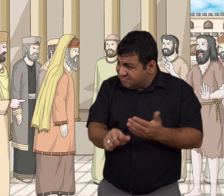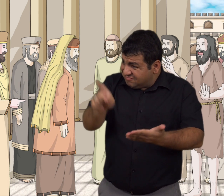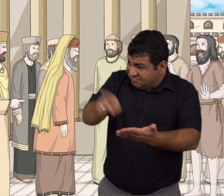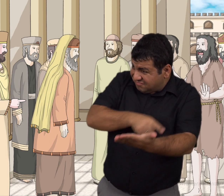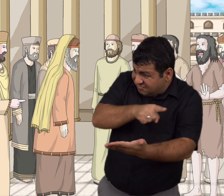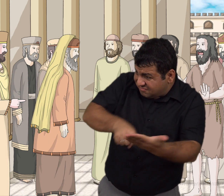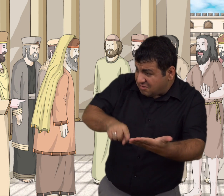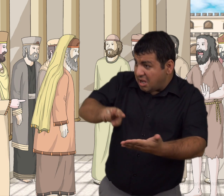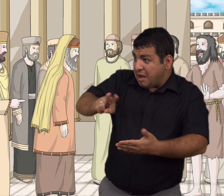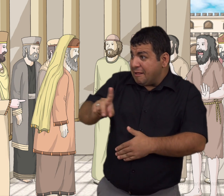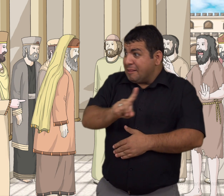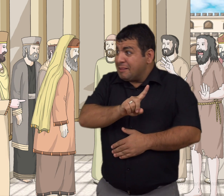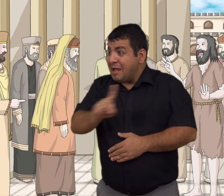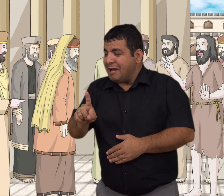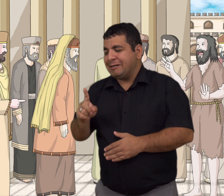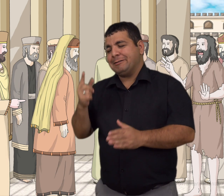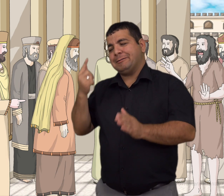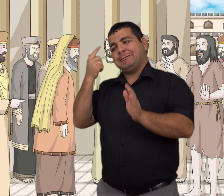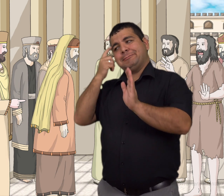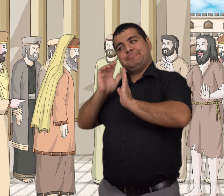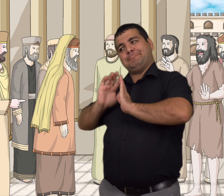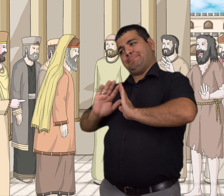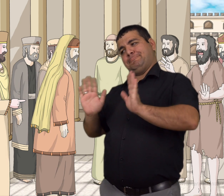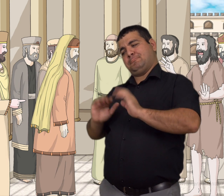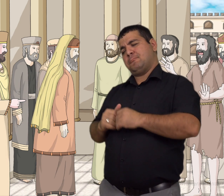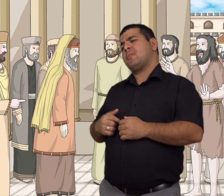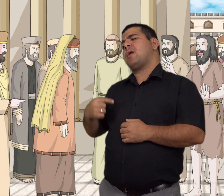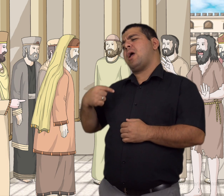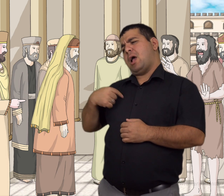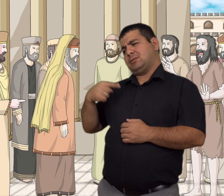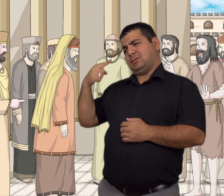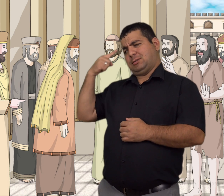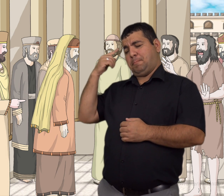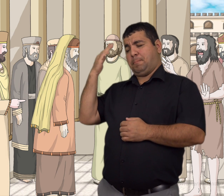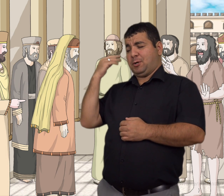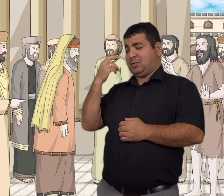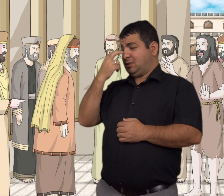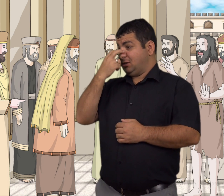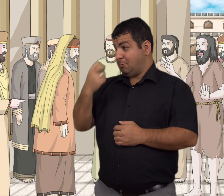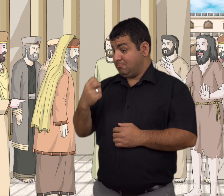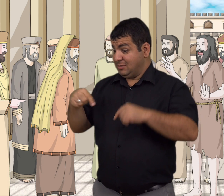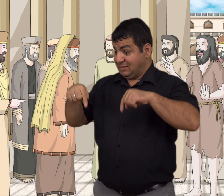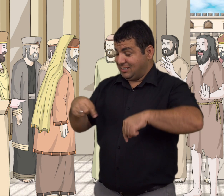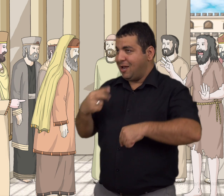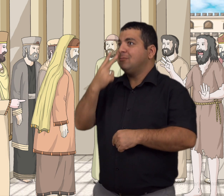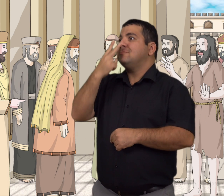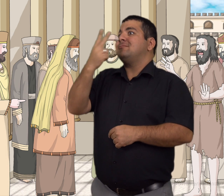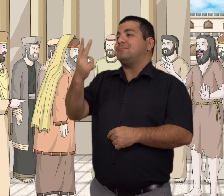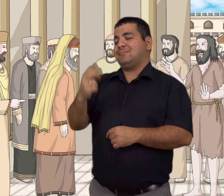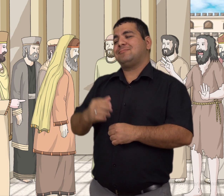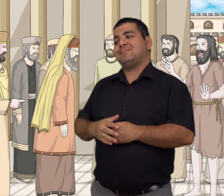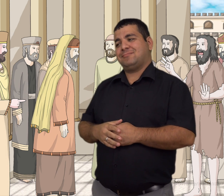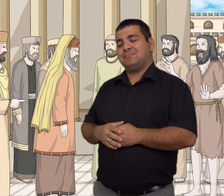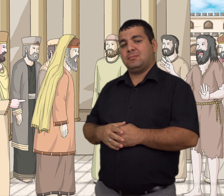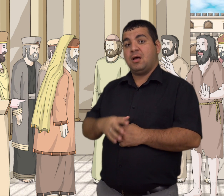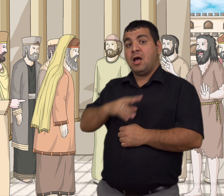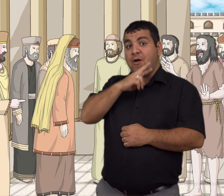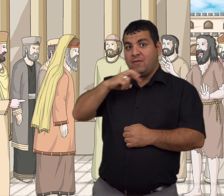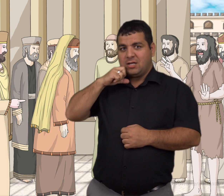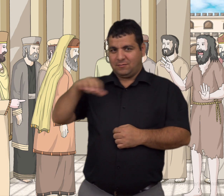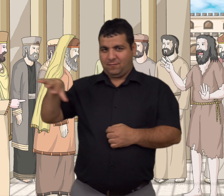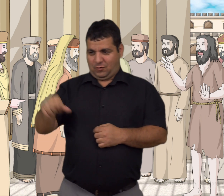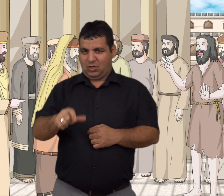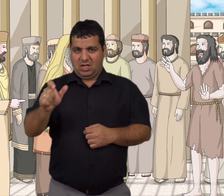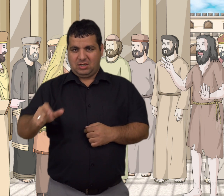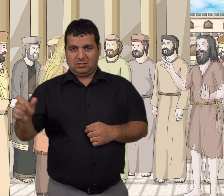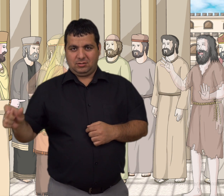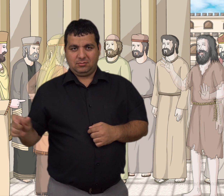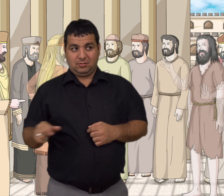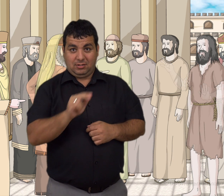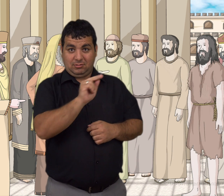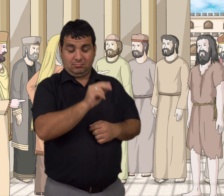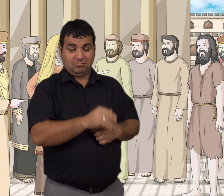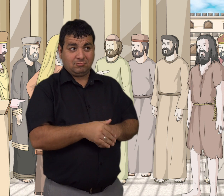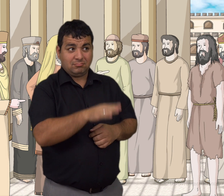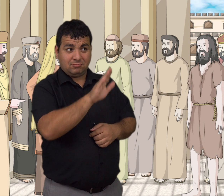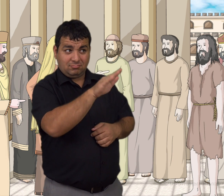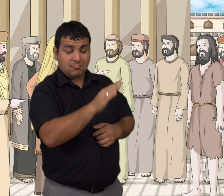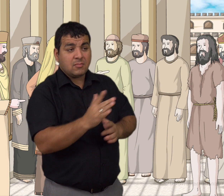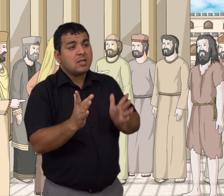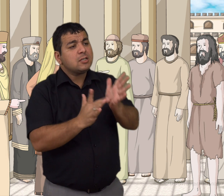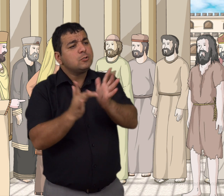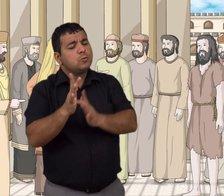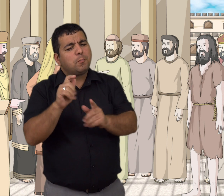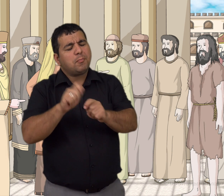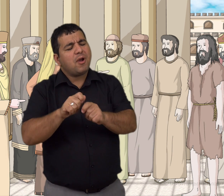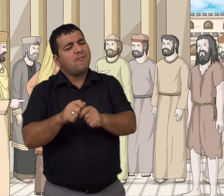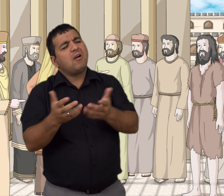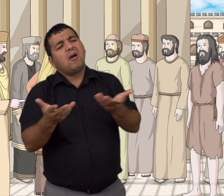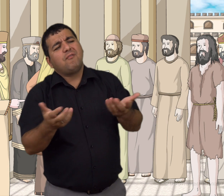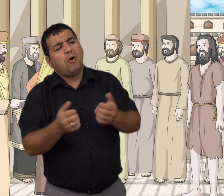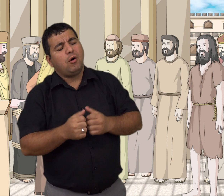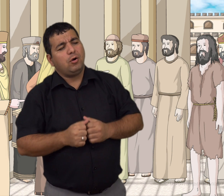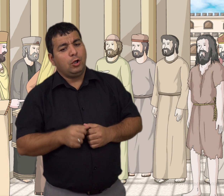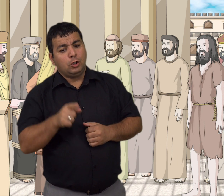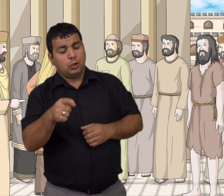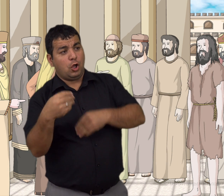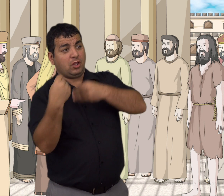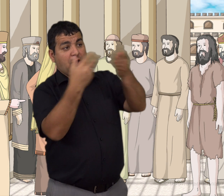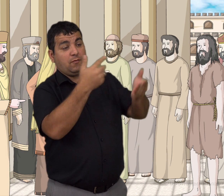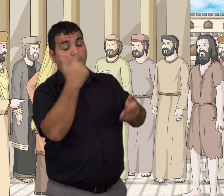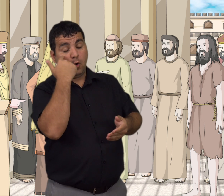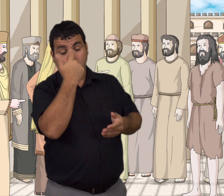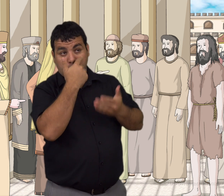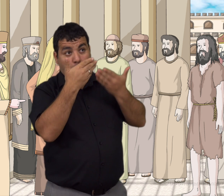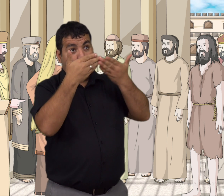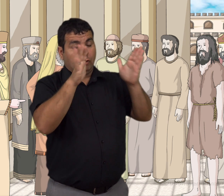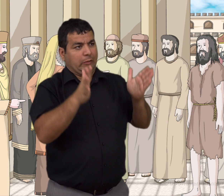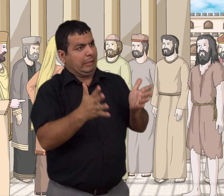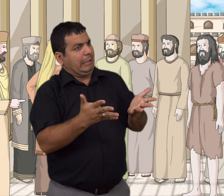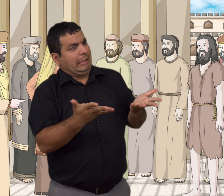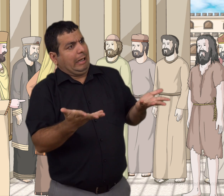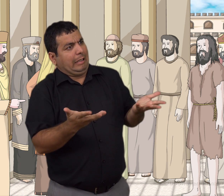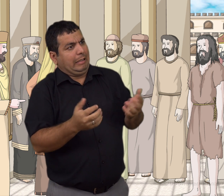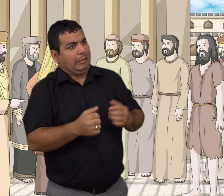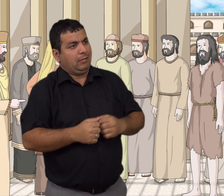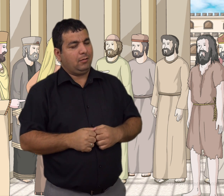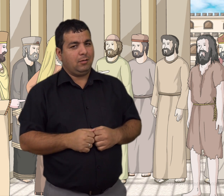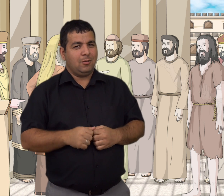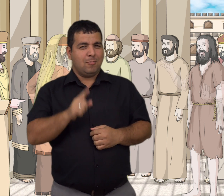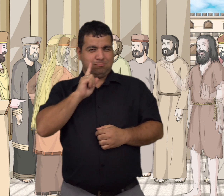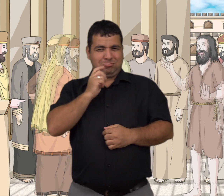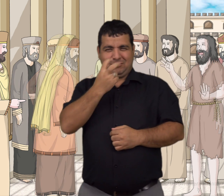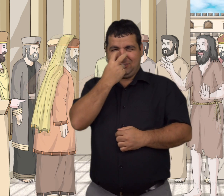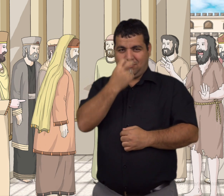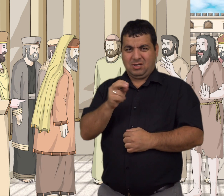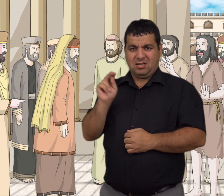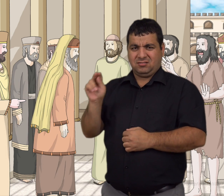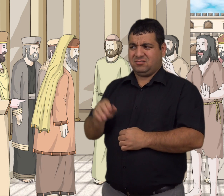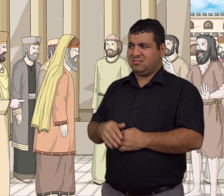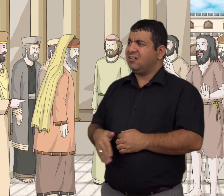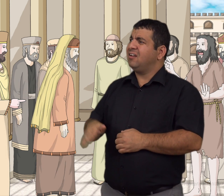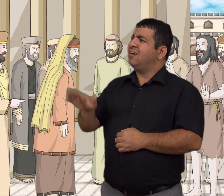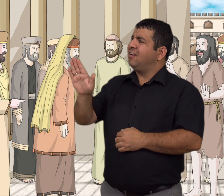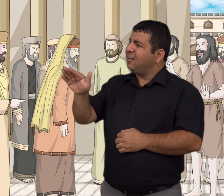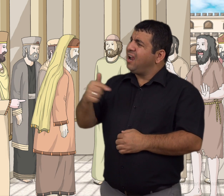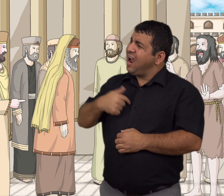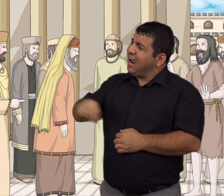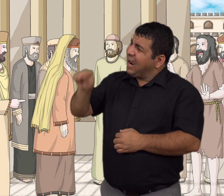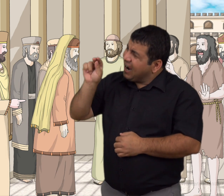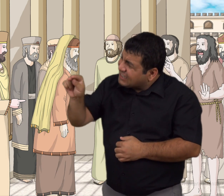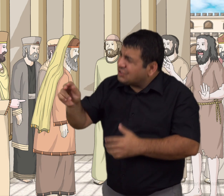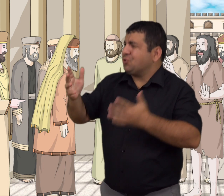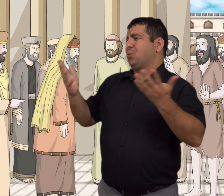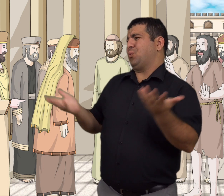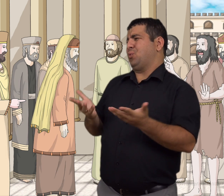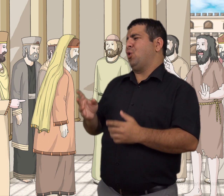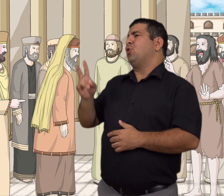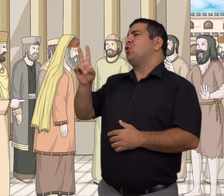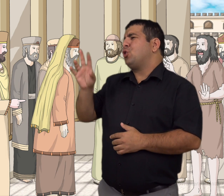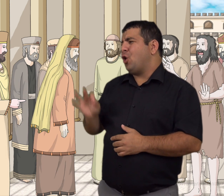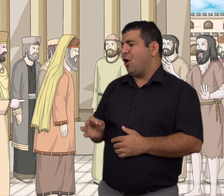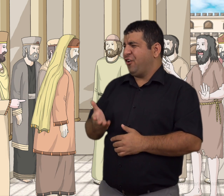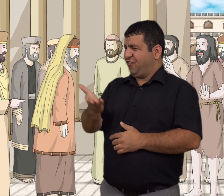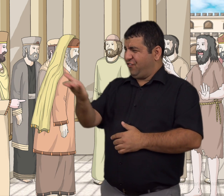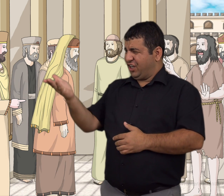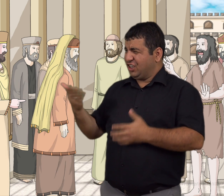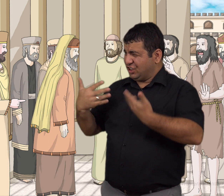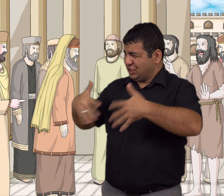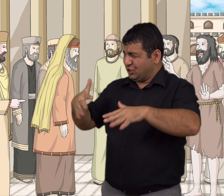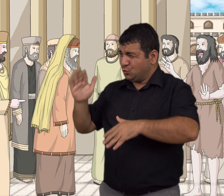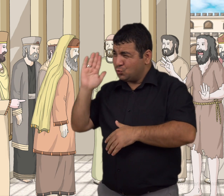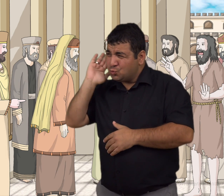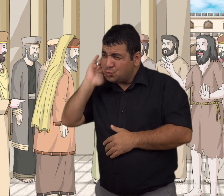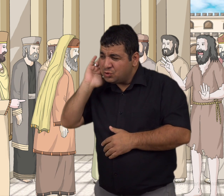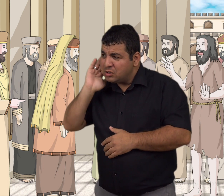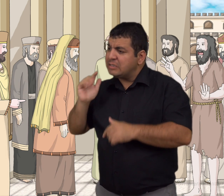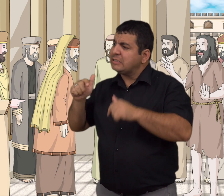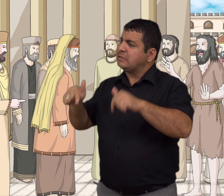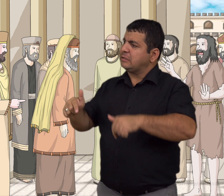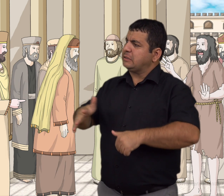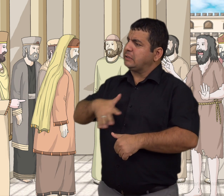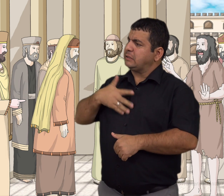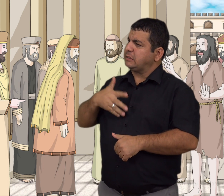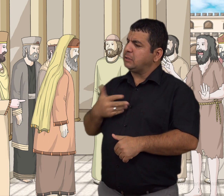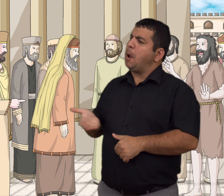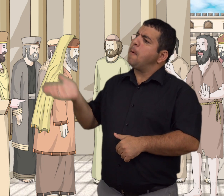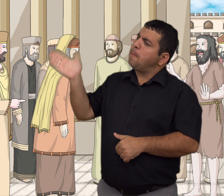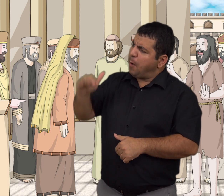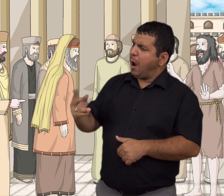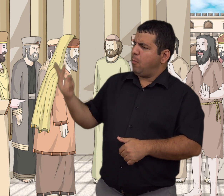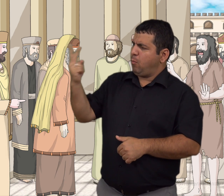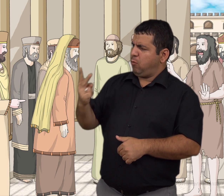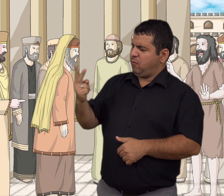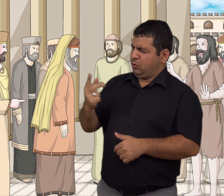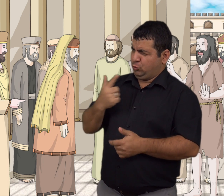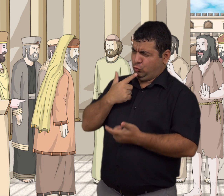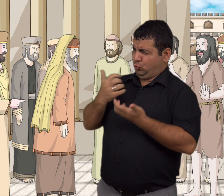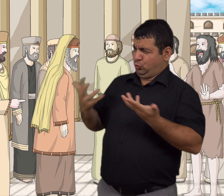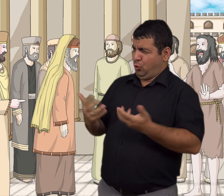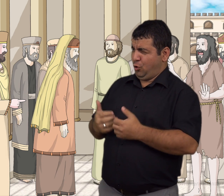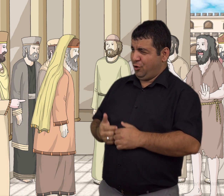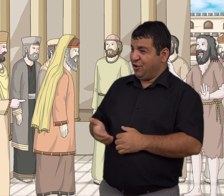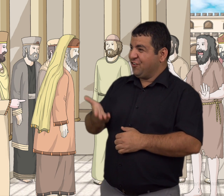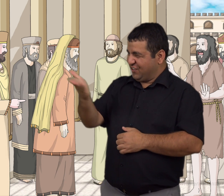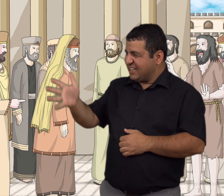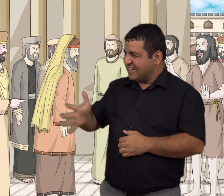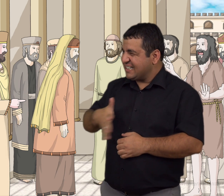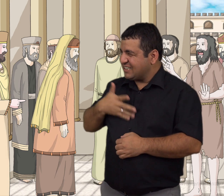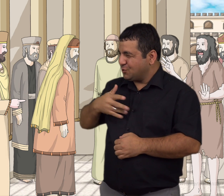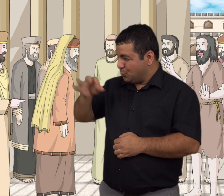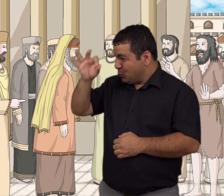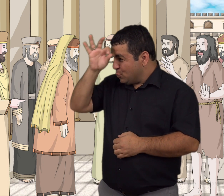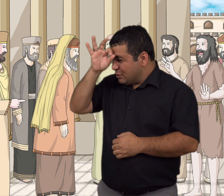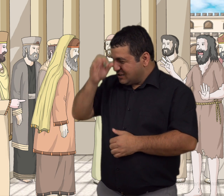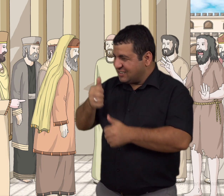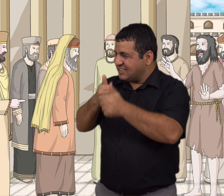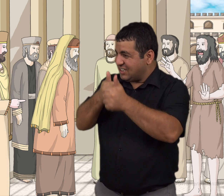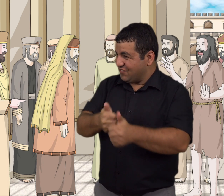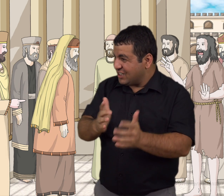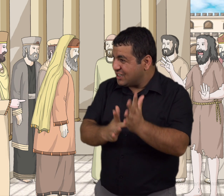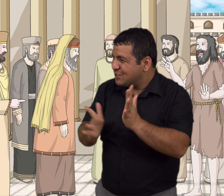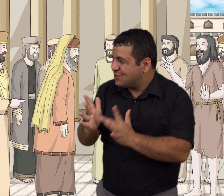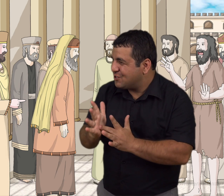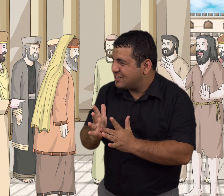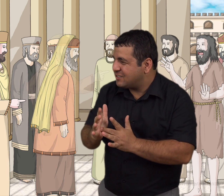There is one thing I do know: I was blind, but now I see!” “What did He do to you?” they asked. “How did He open your eyes?” He replied, “I already told you, and you did not listen.